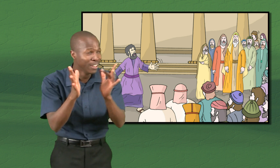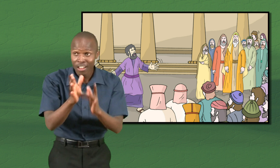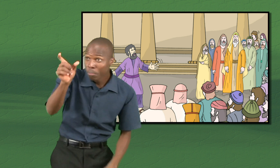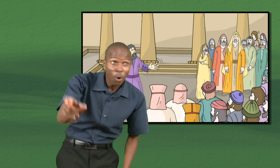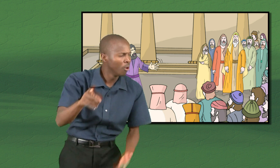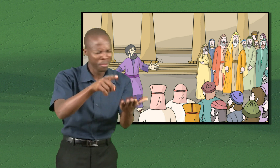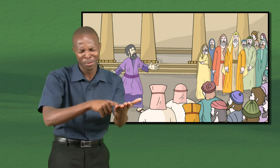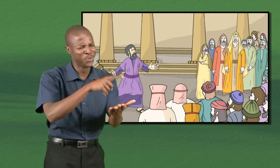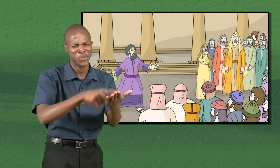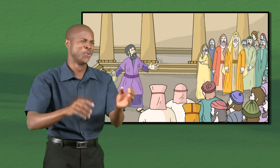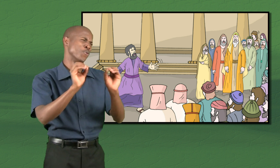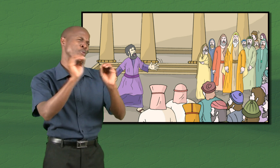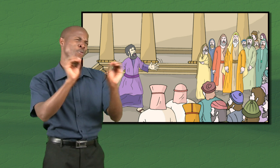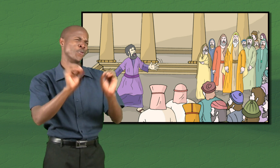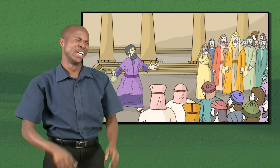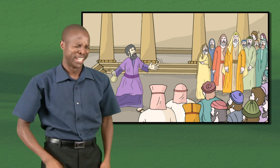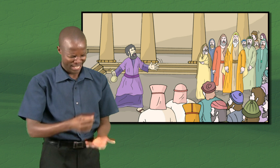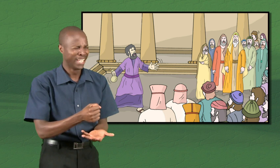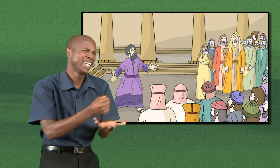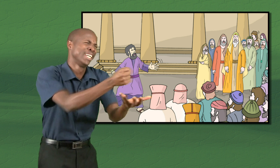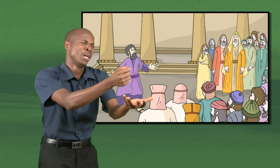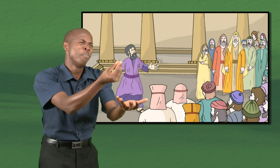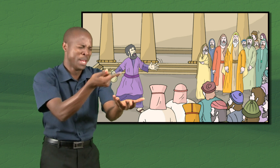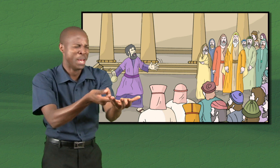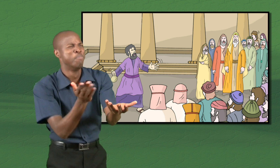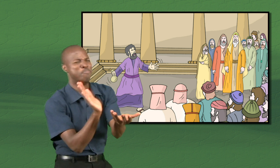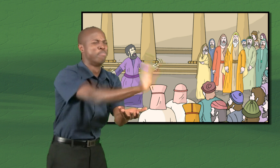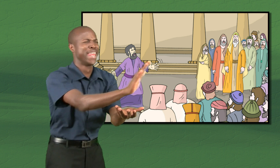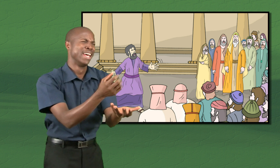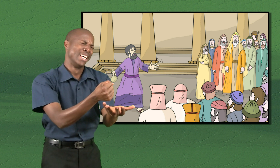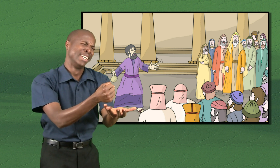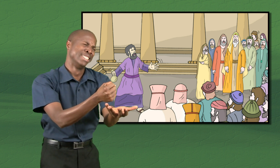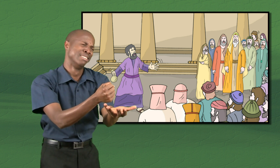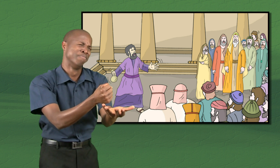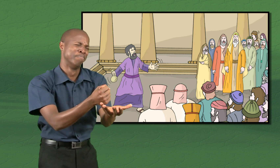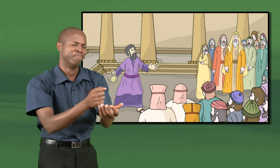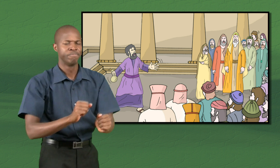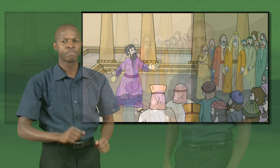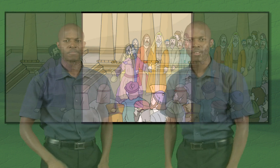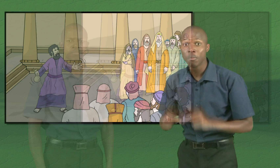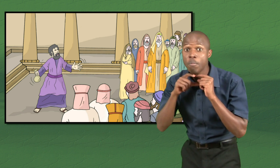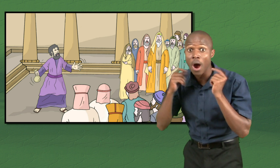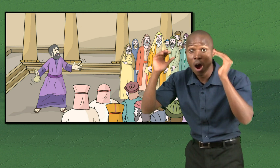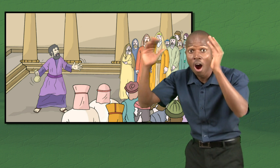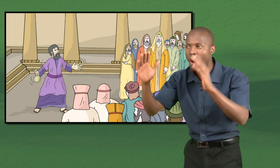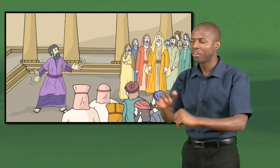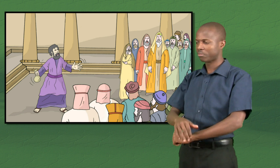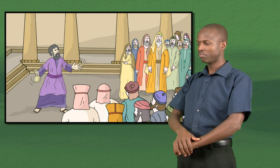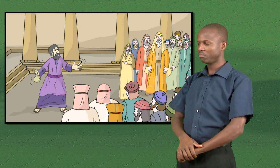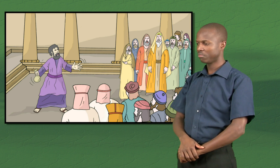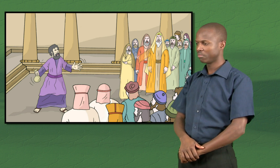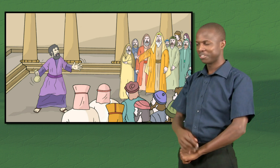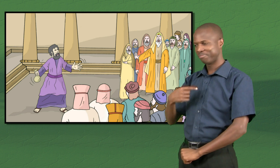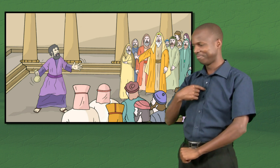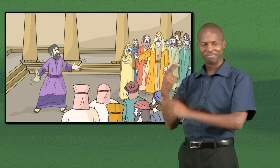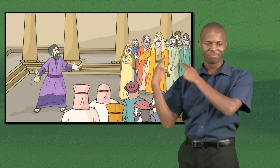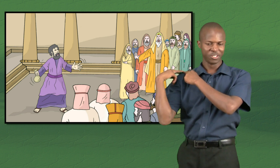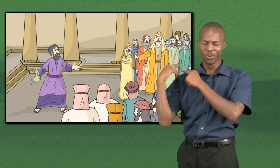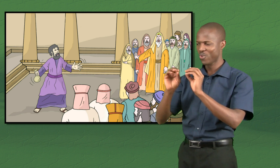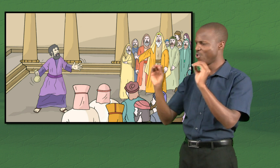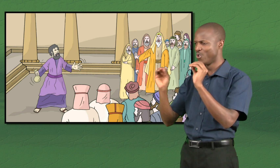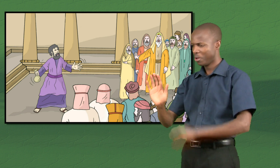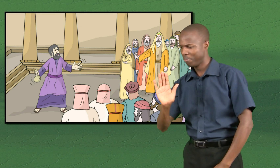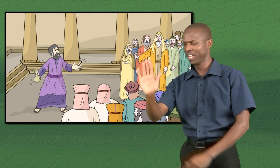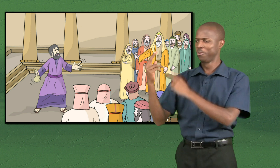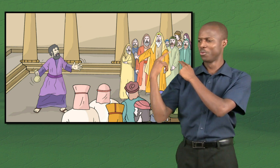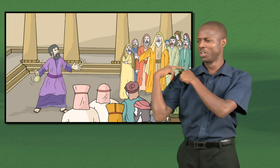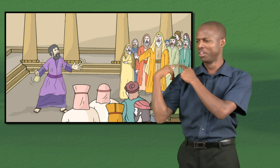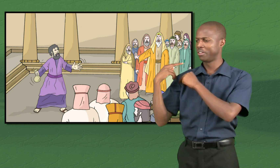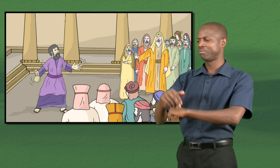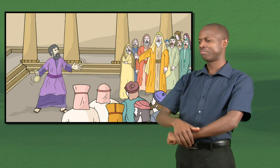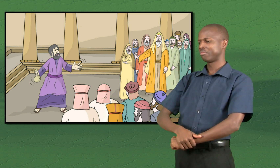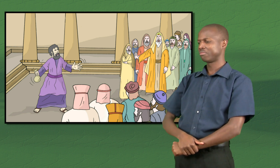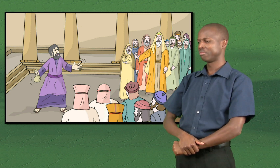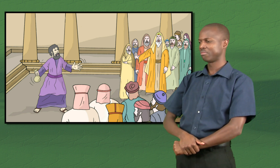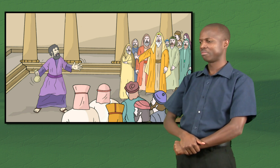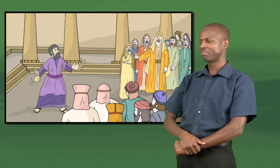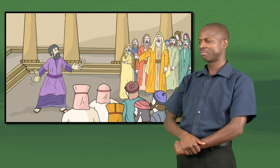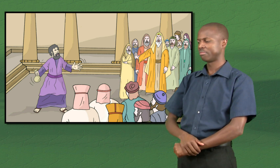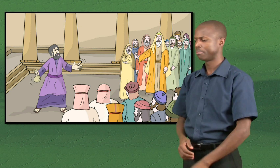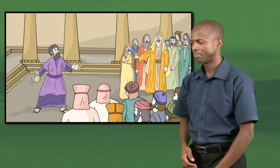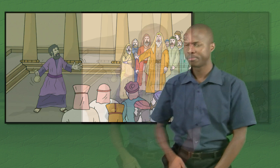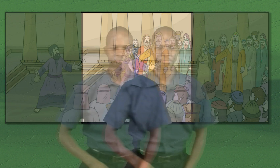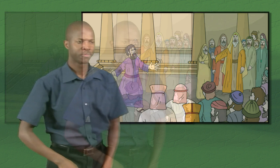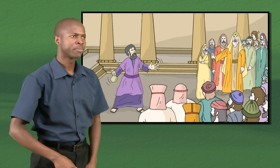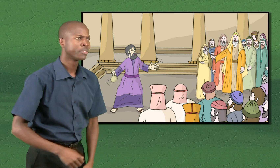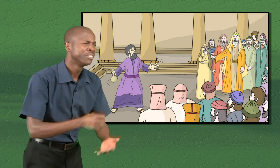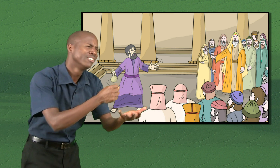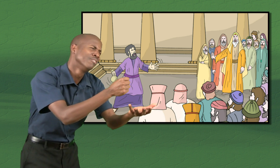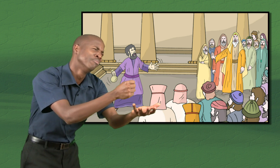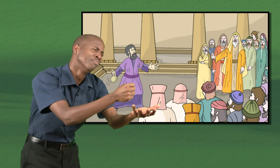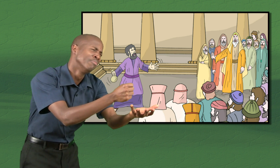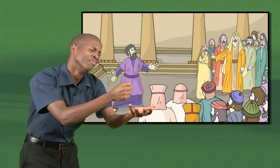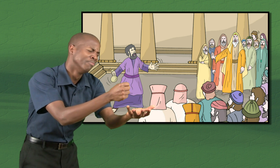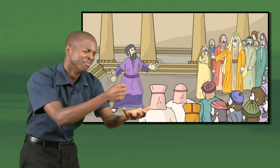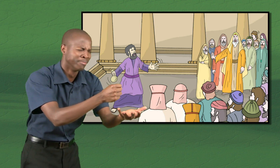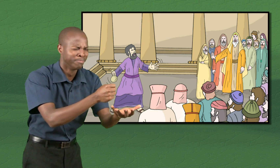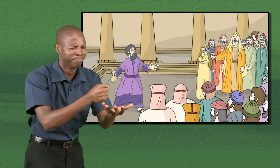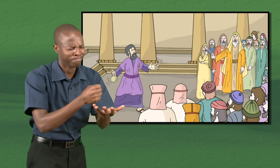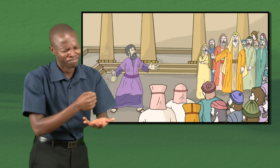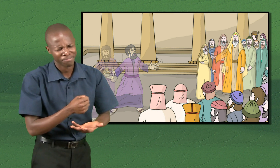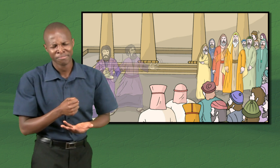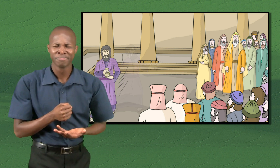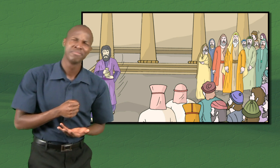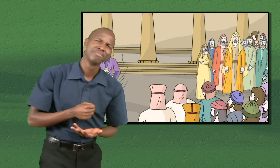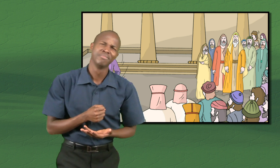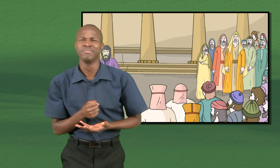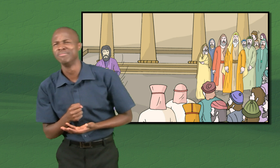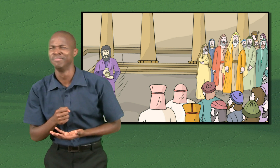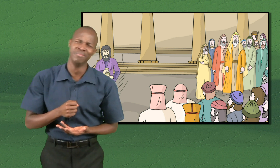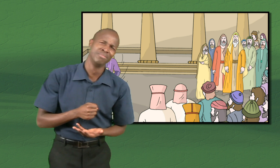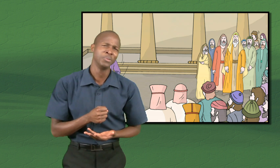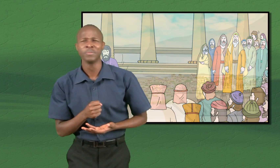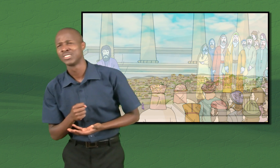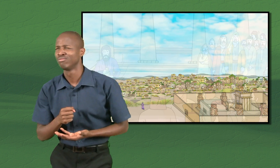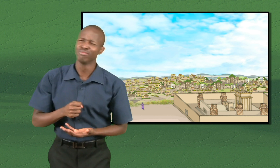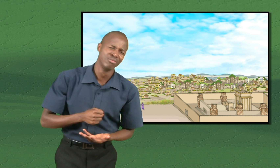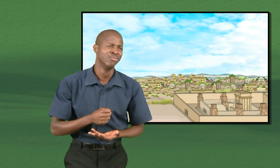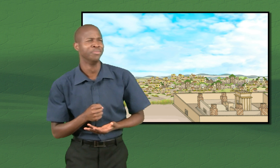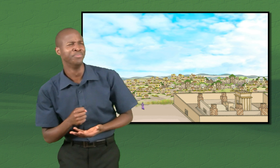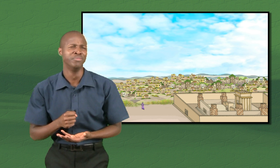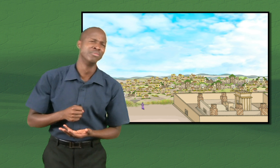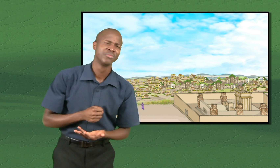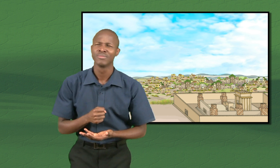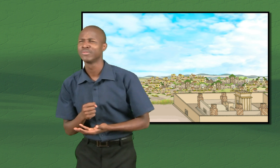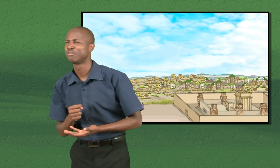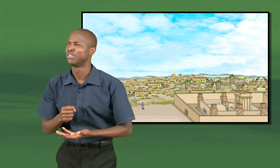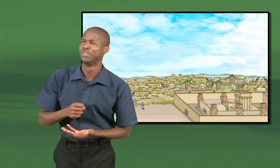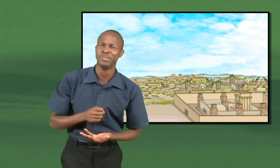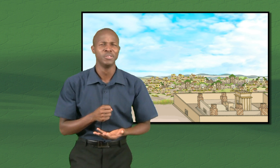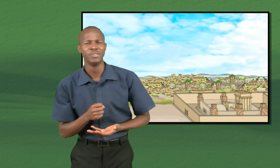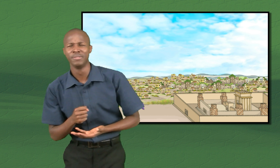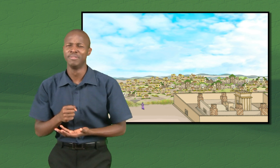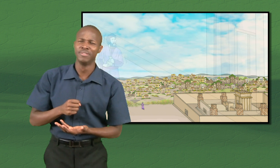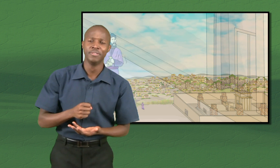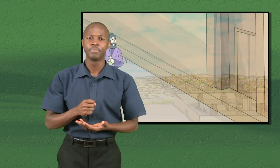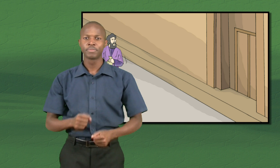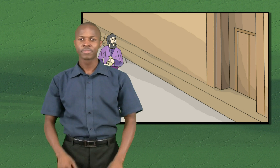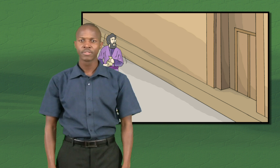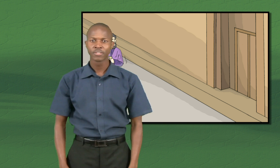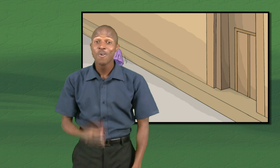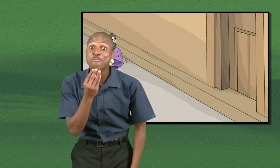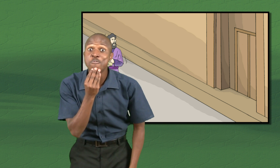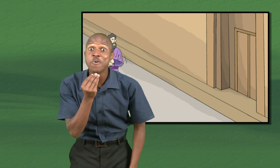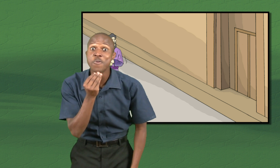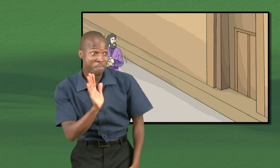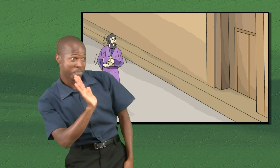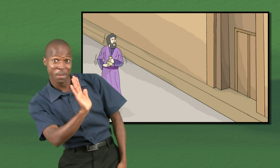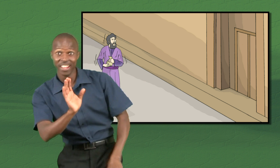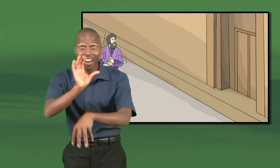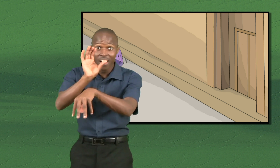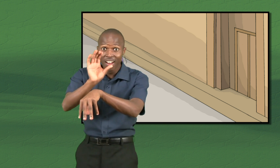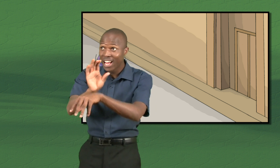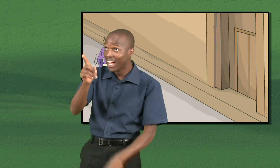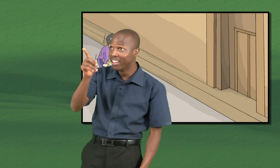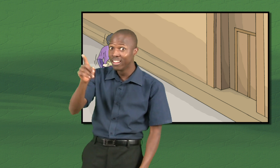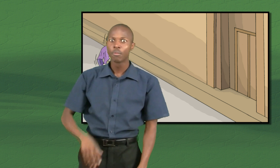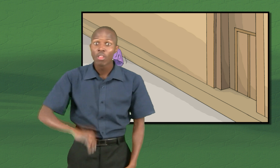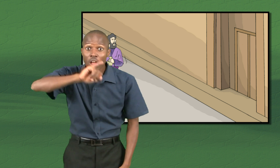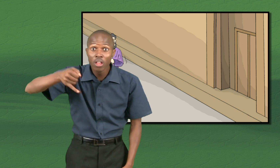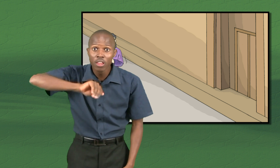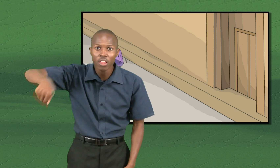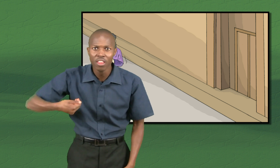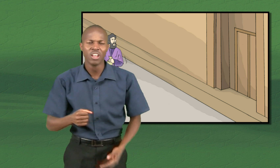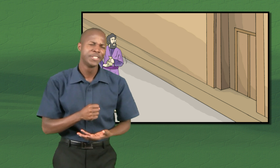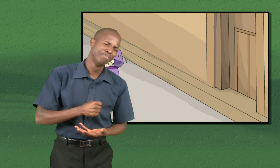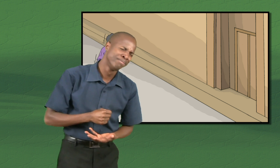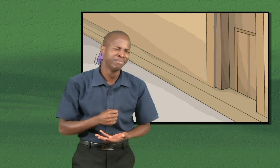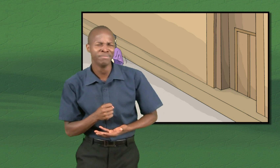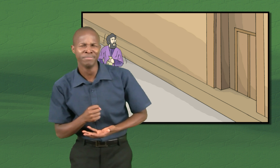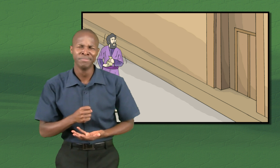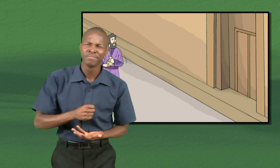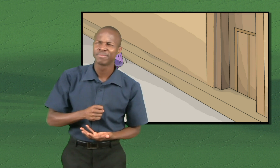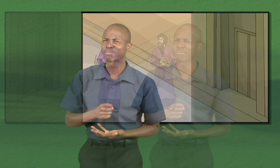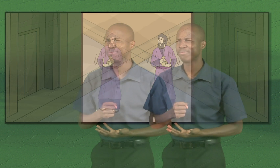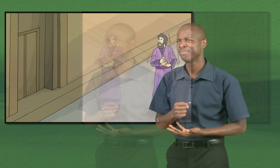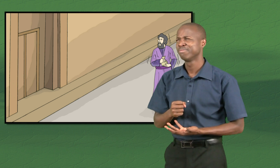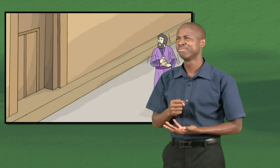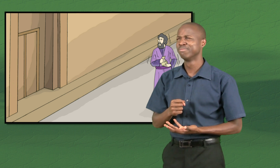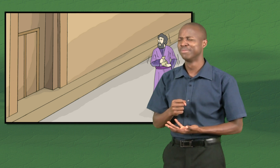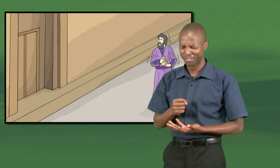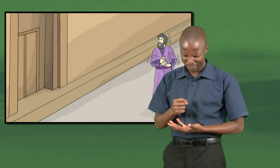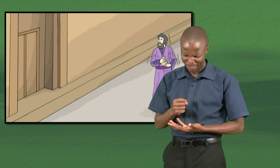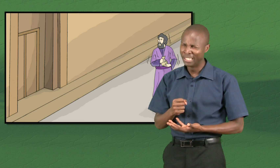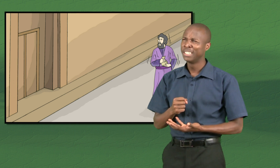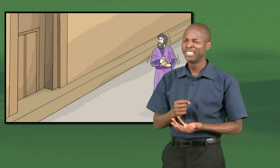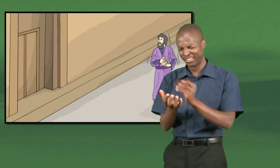“I have sinned by betraying innocent blood,” he said. “What is that to us?” they replied.